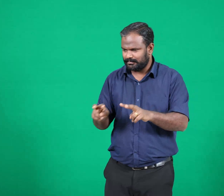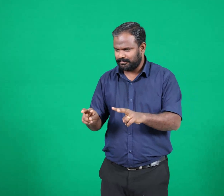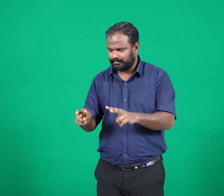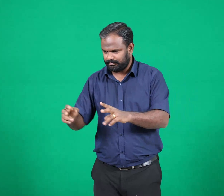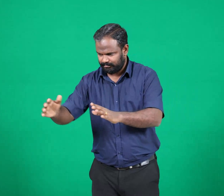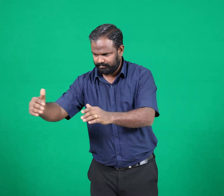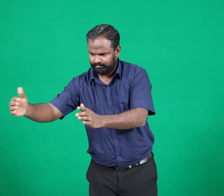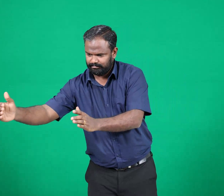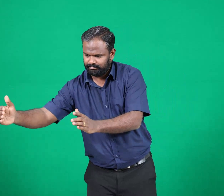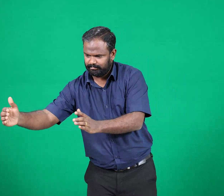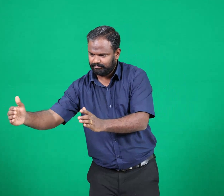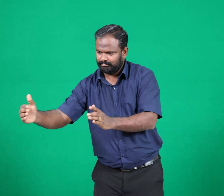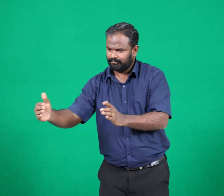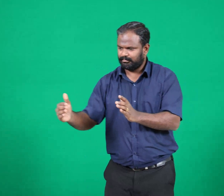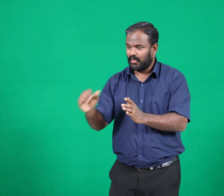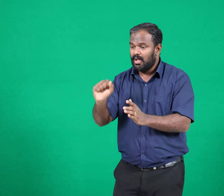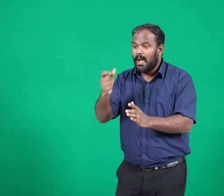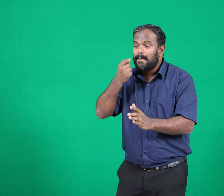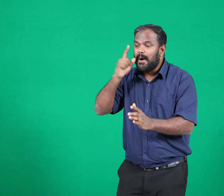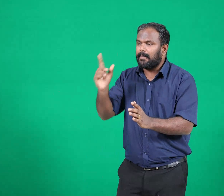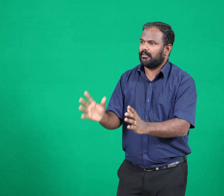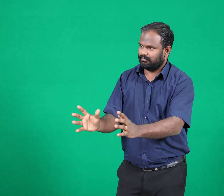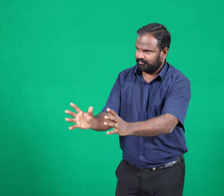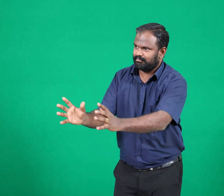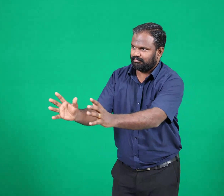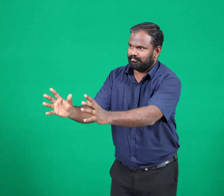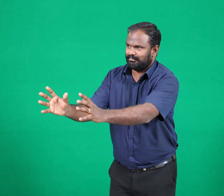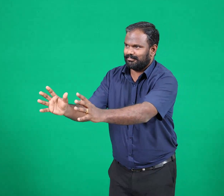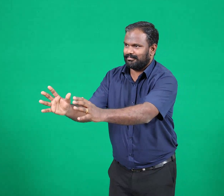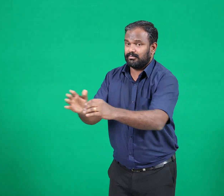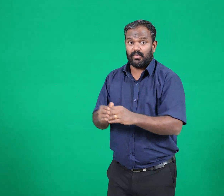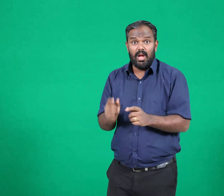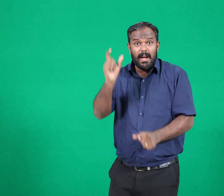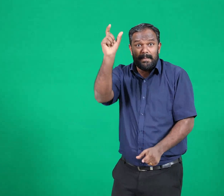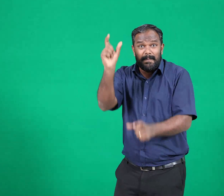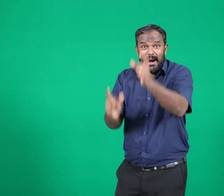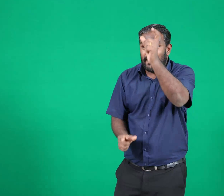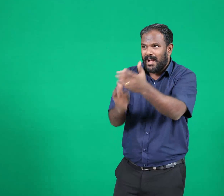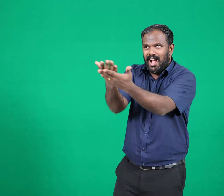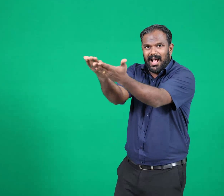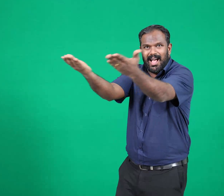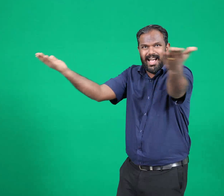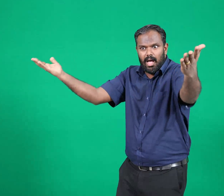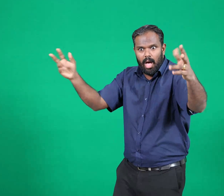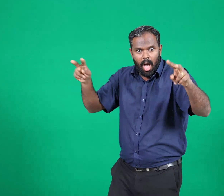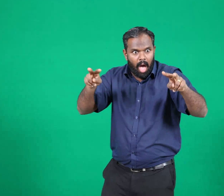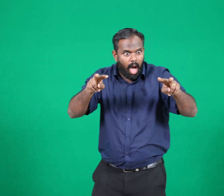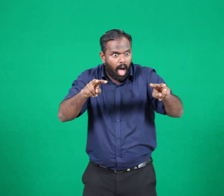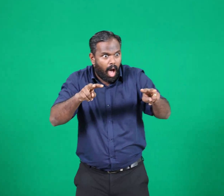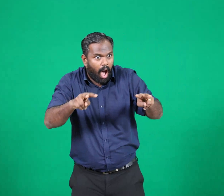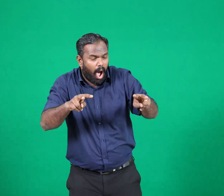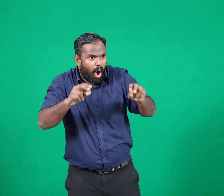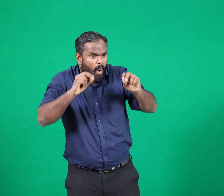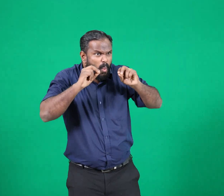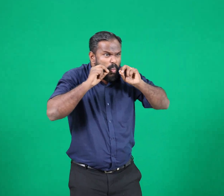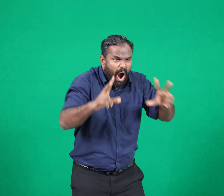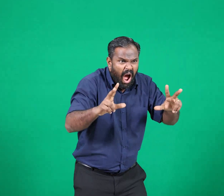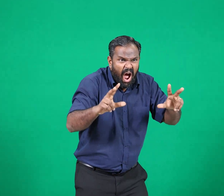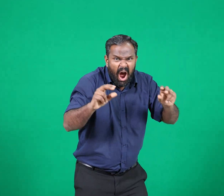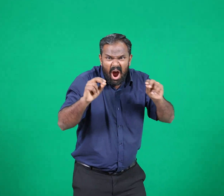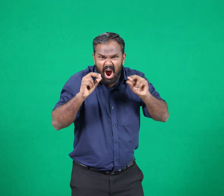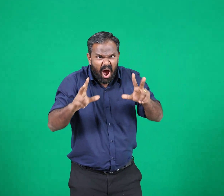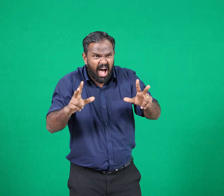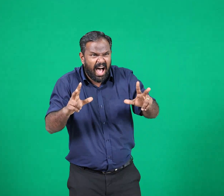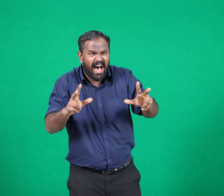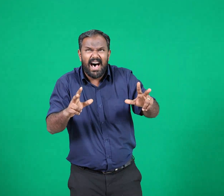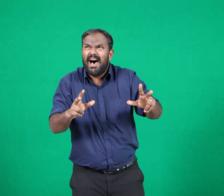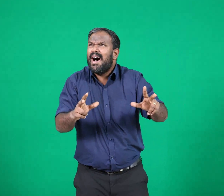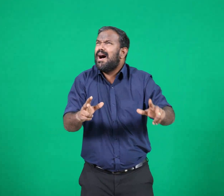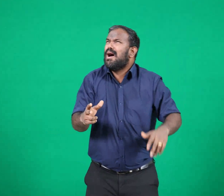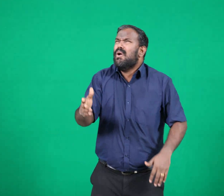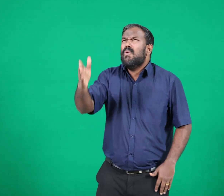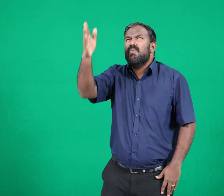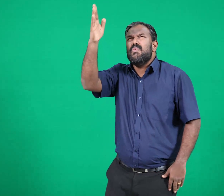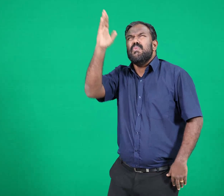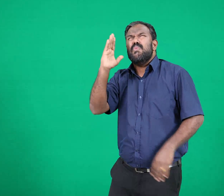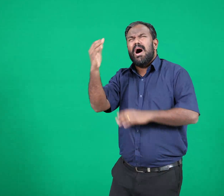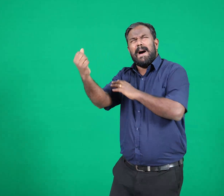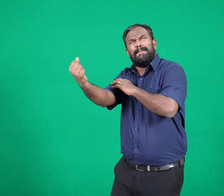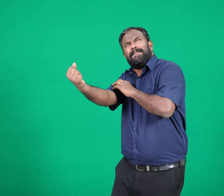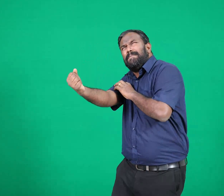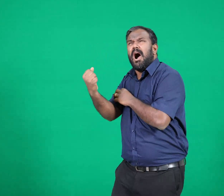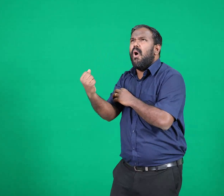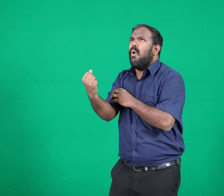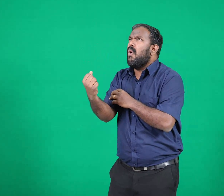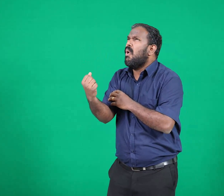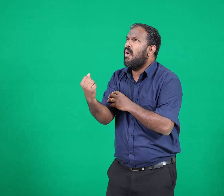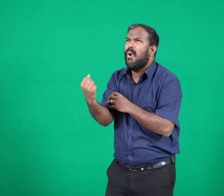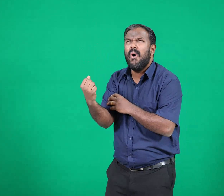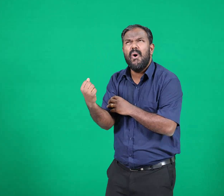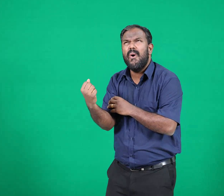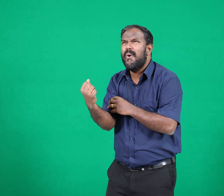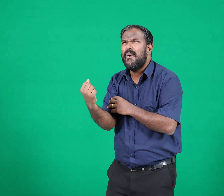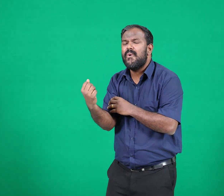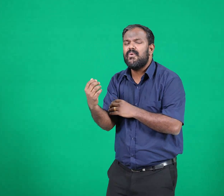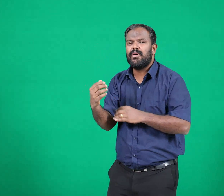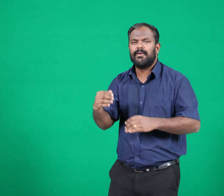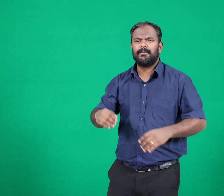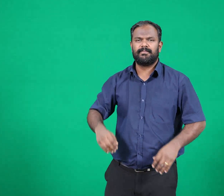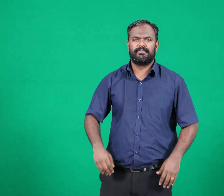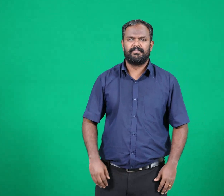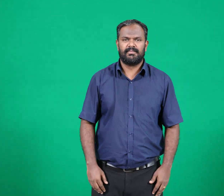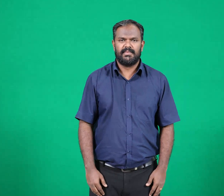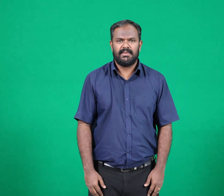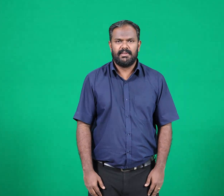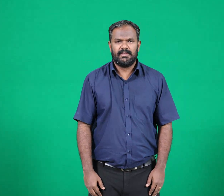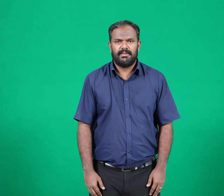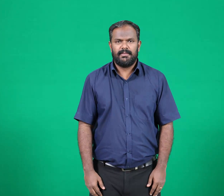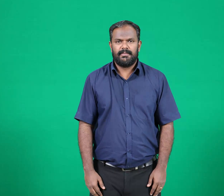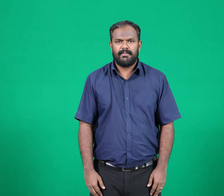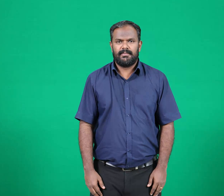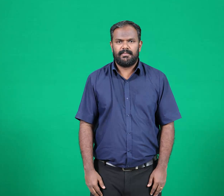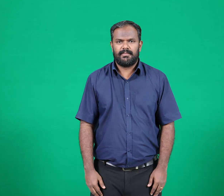While everyone was marveling at all that Jesus was doing, He said to His disciples,